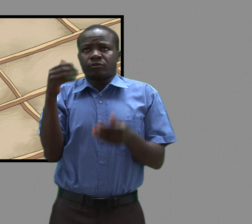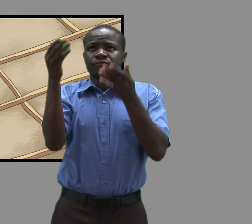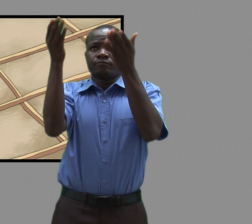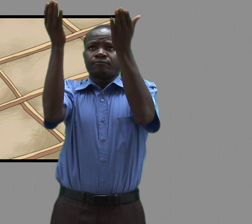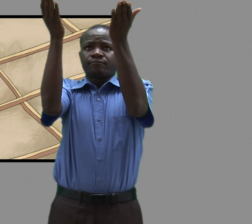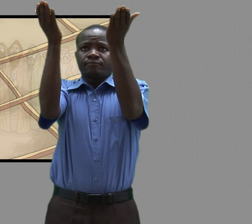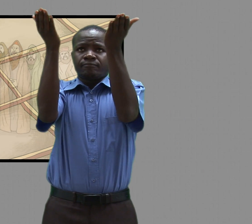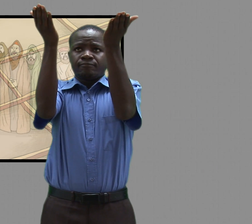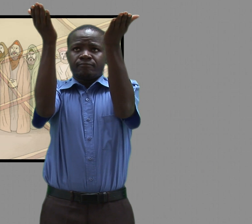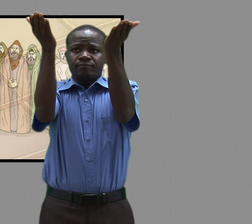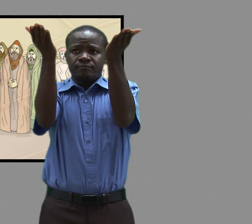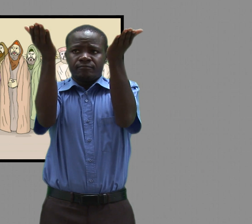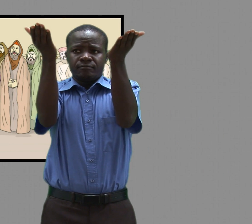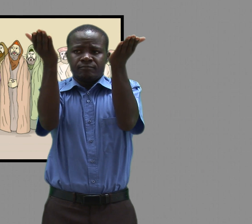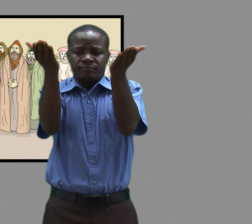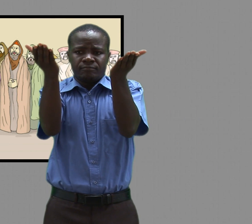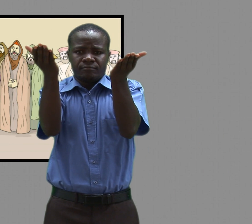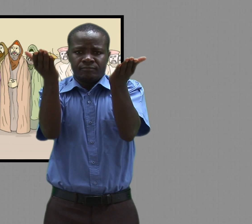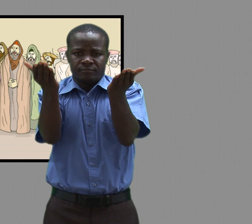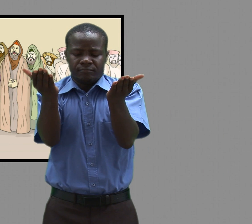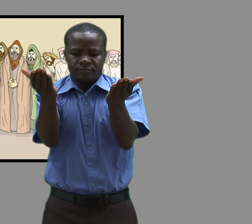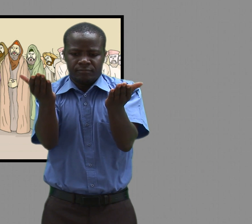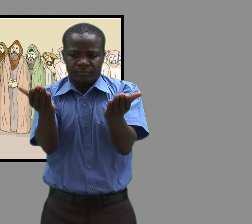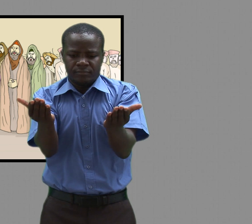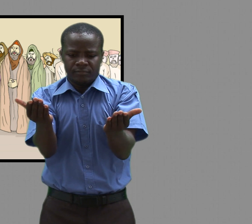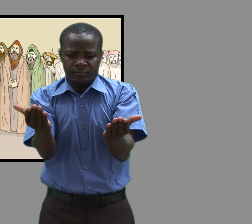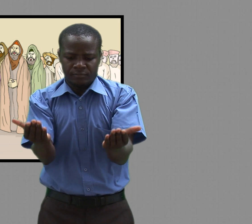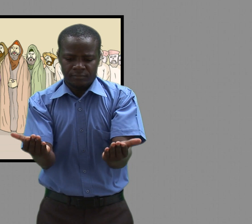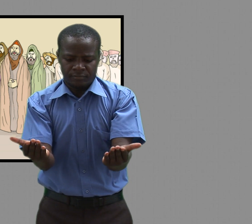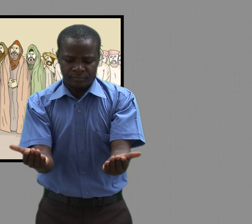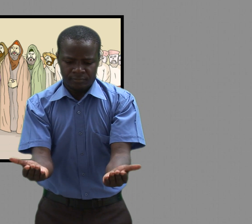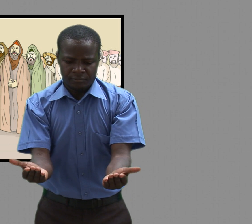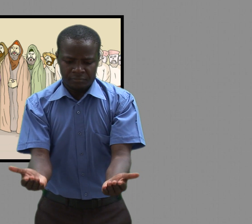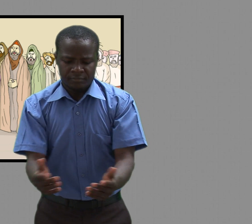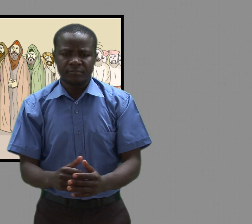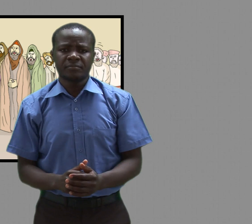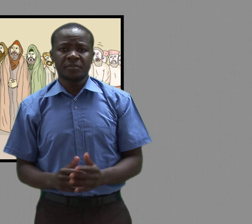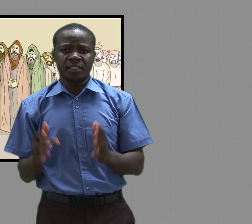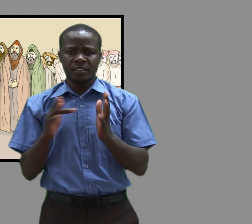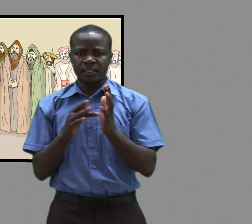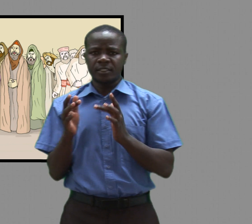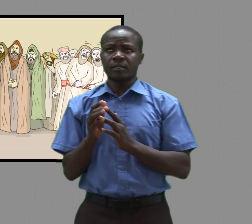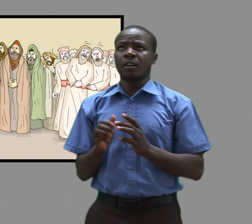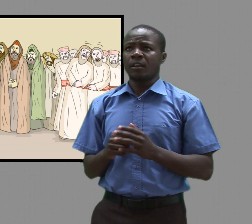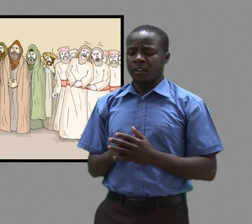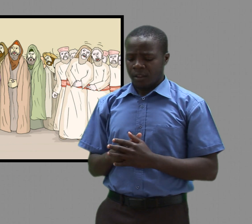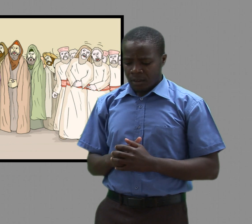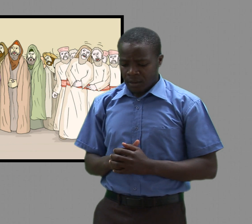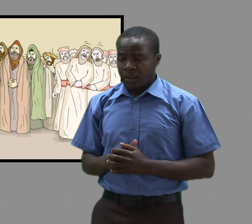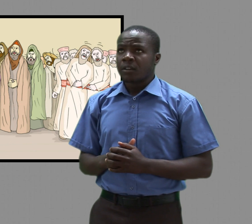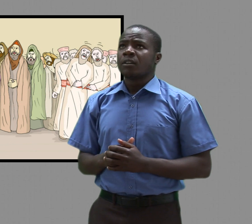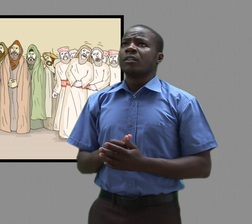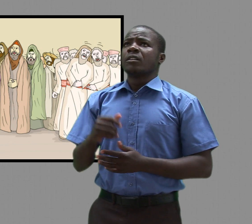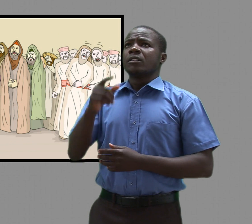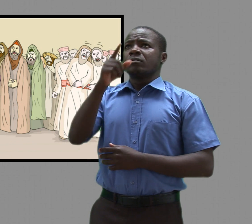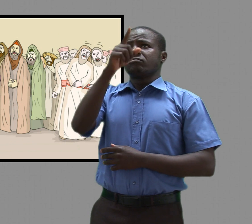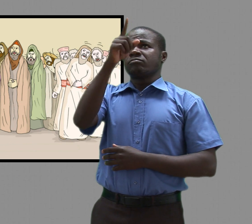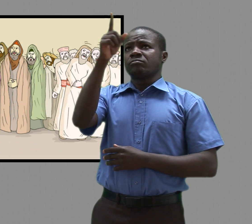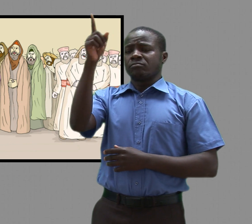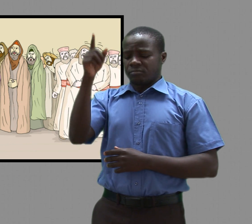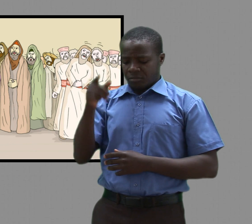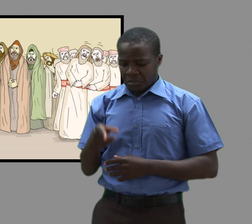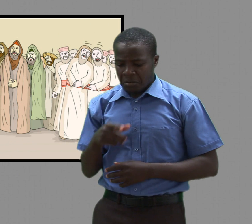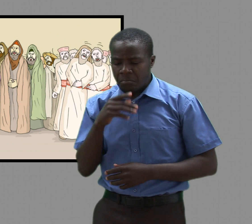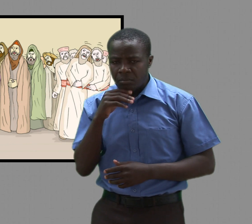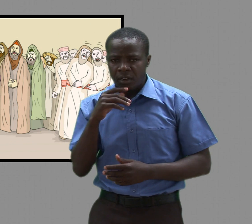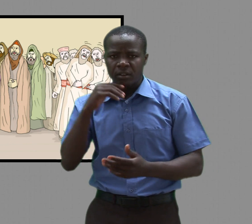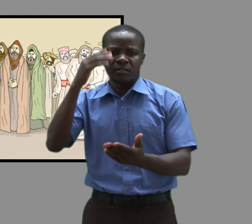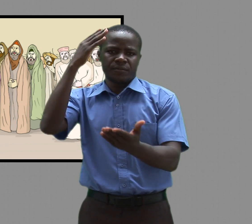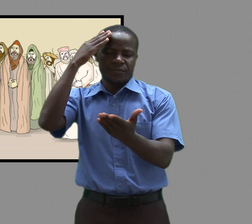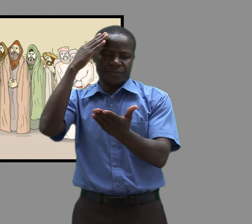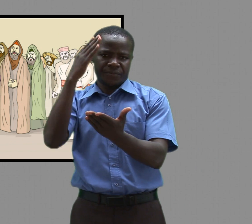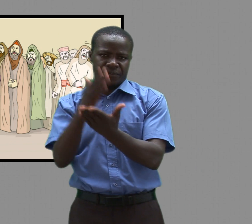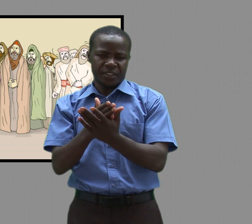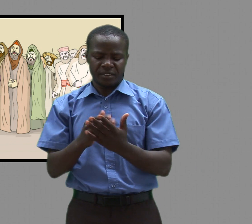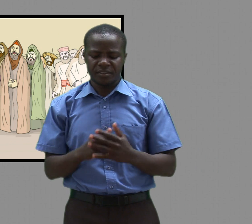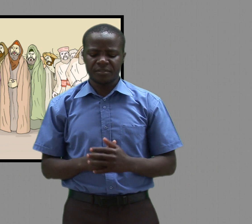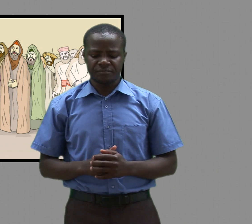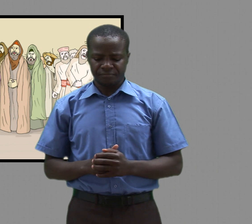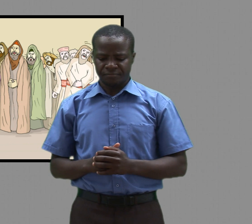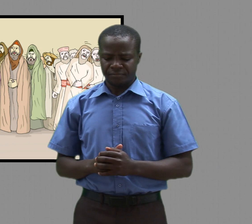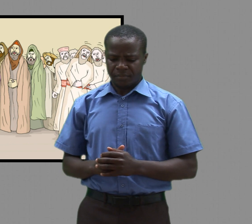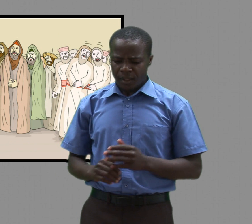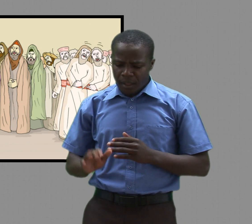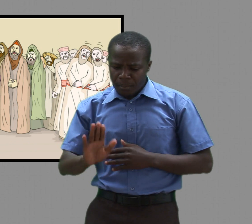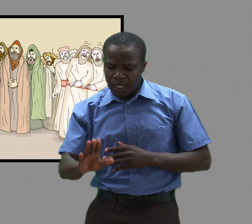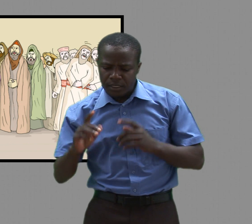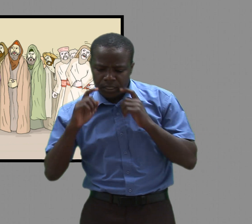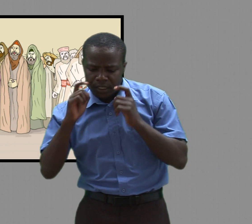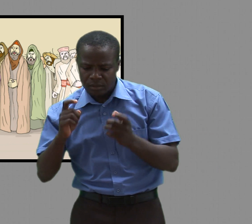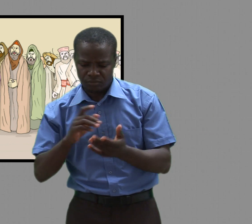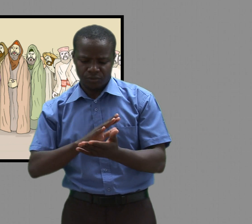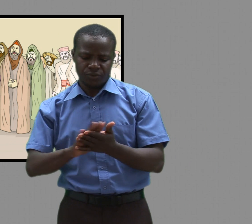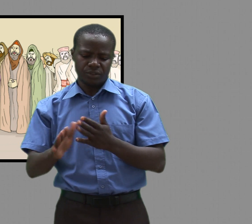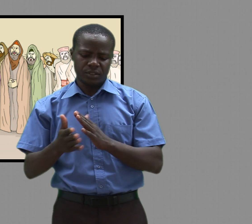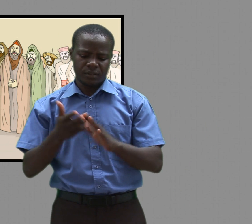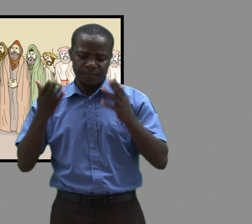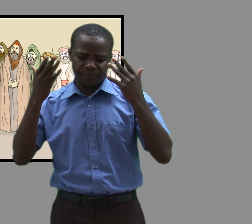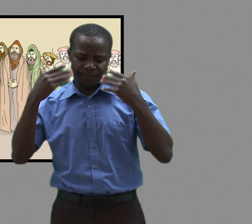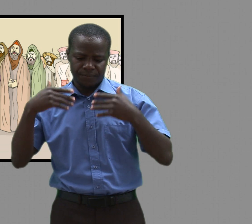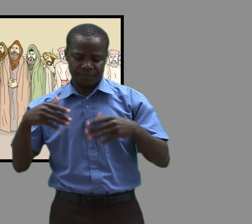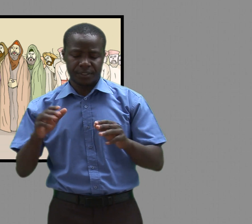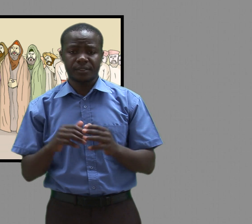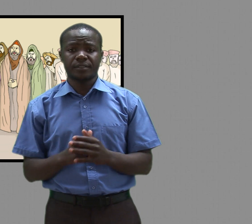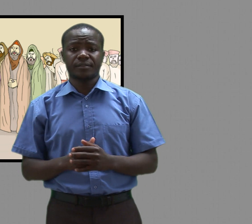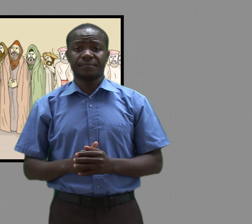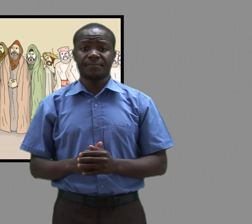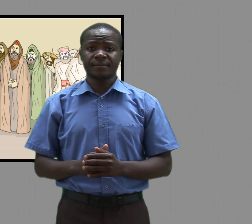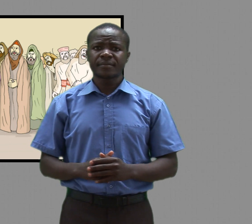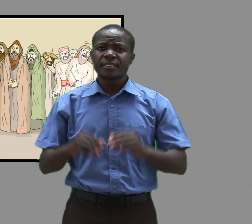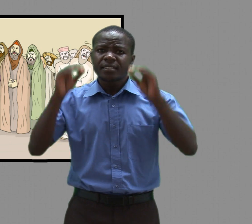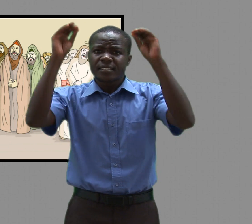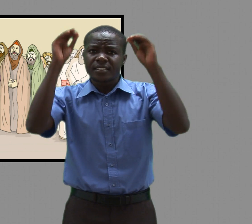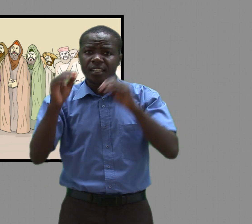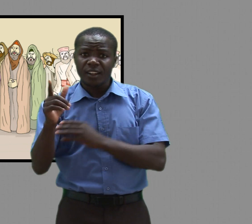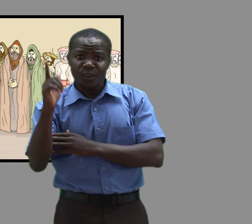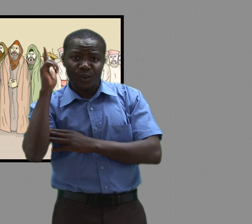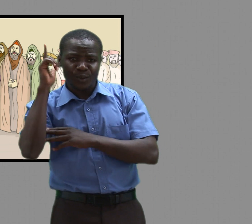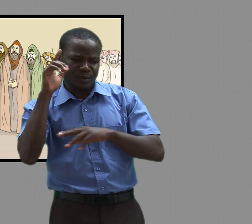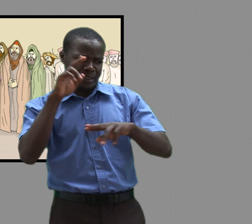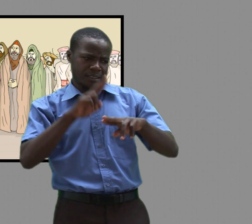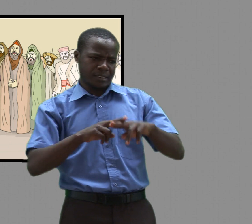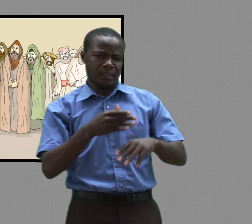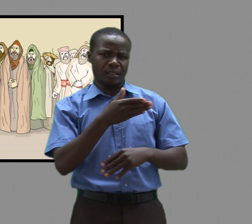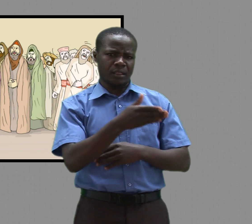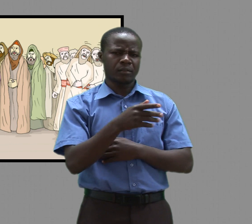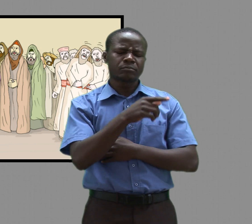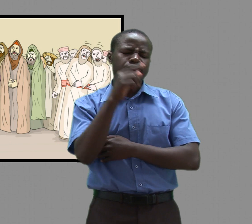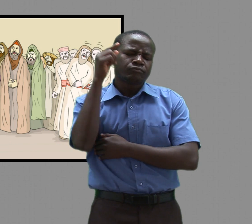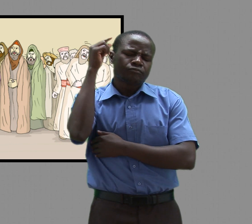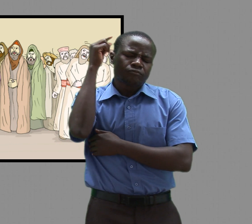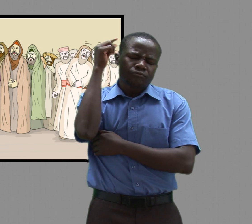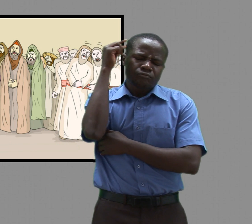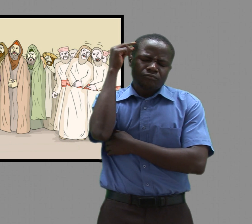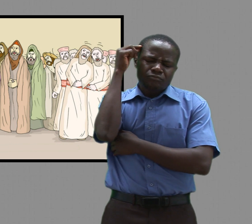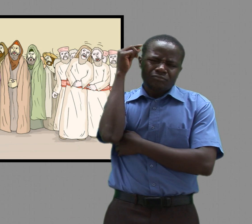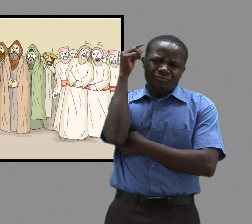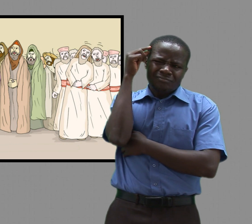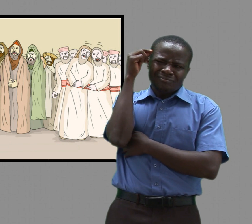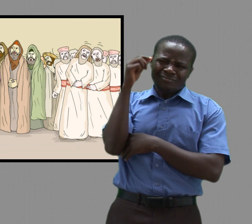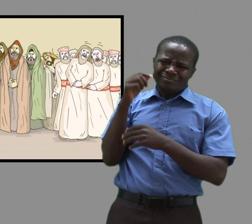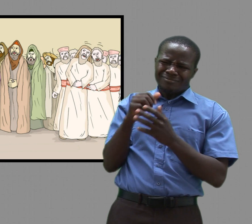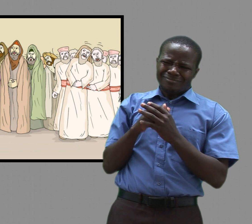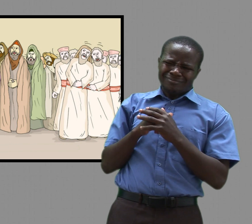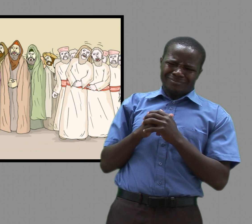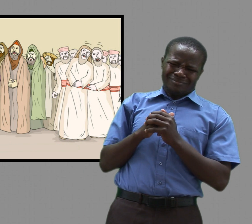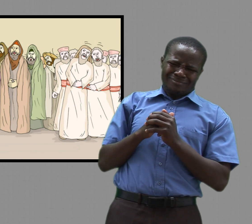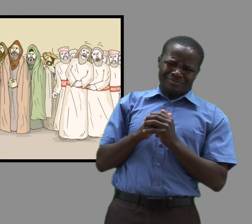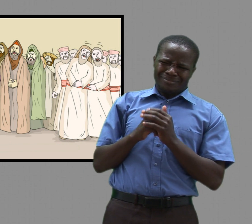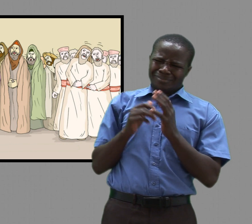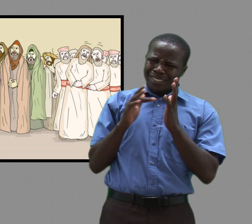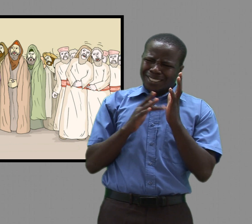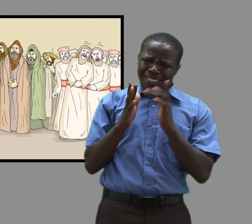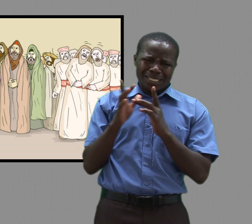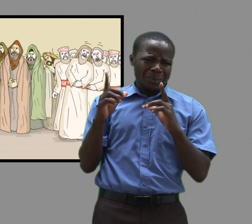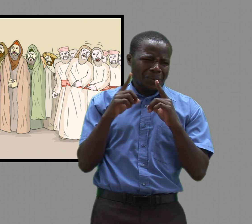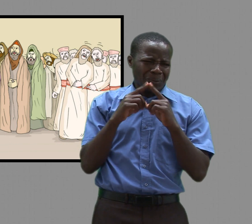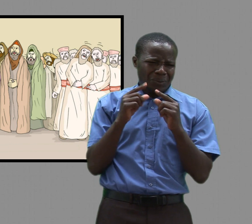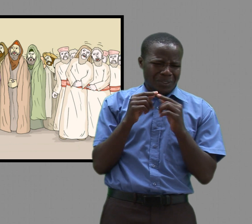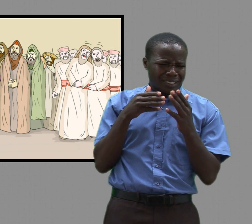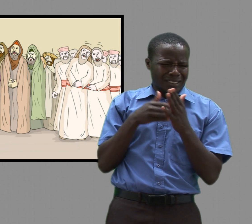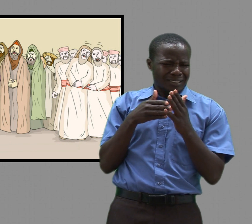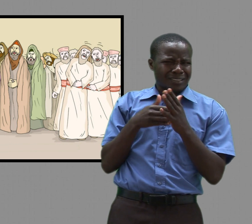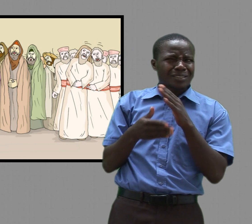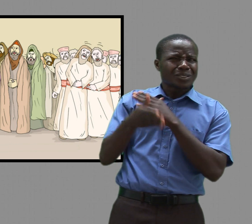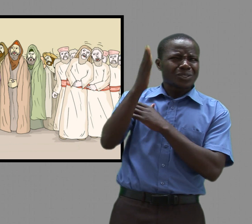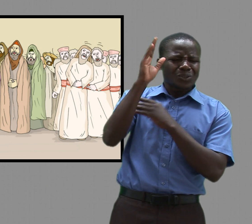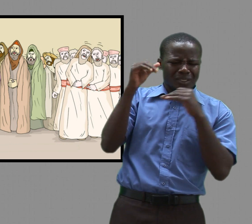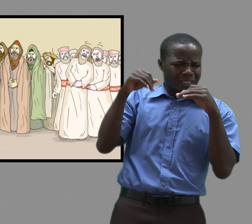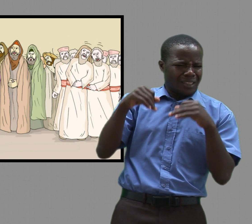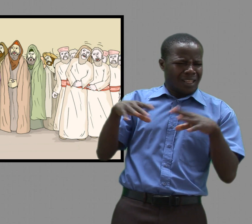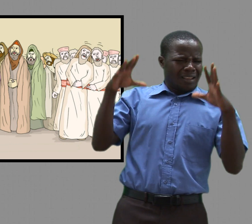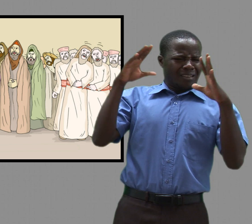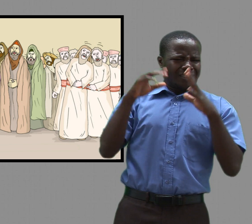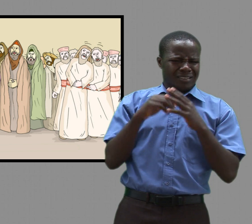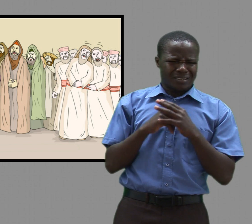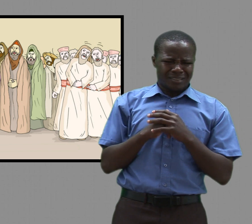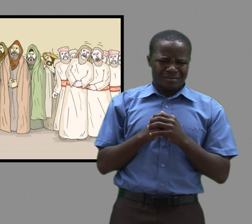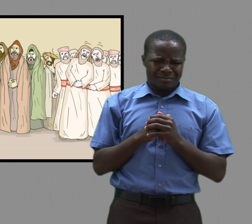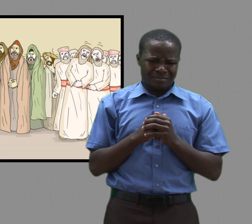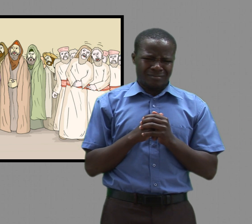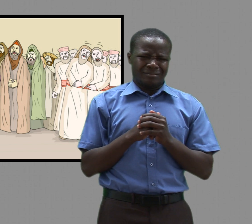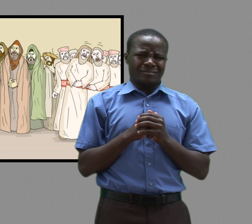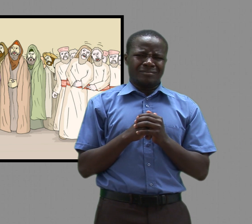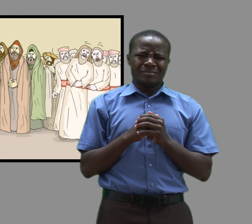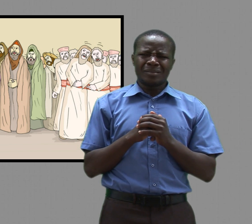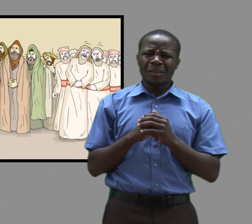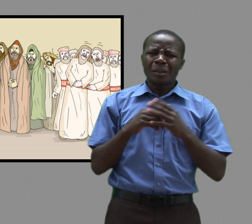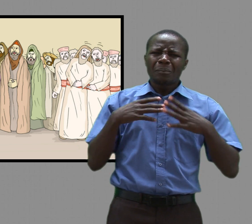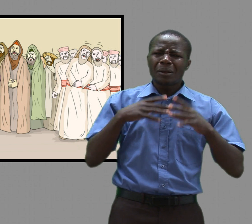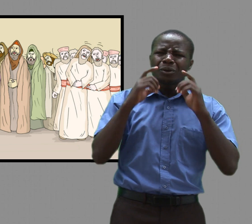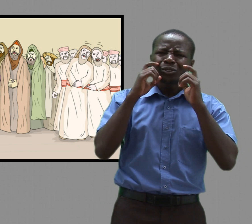When Jesus saw their faith, He said to the paralytic, “Son, your sins are forgiven.” But some of the scribes were sitting there and thinking in their hearts, “Why does this man speak like this?